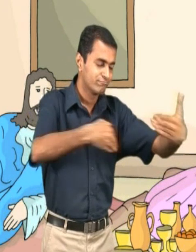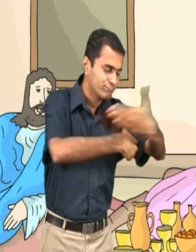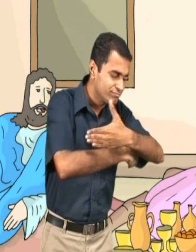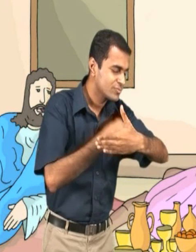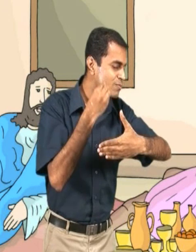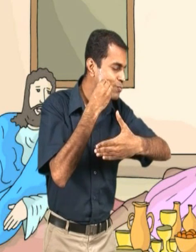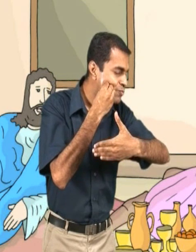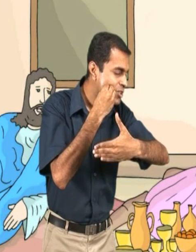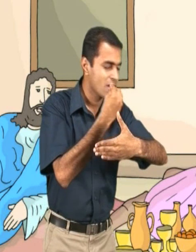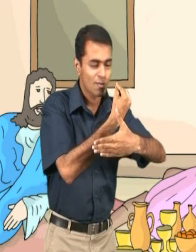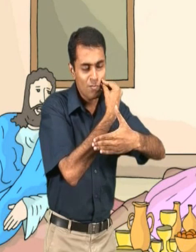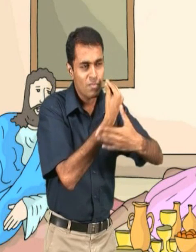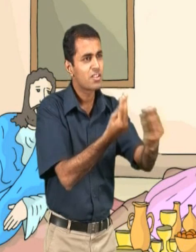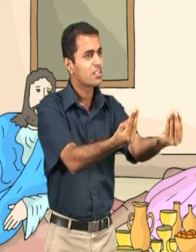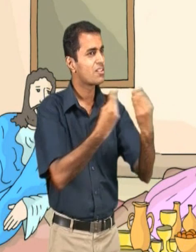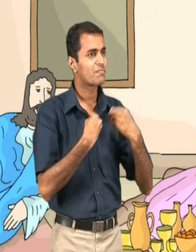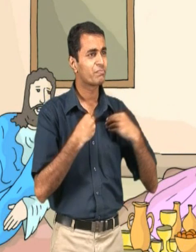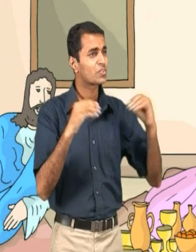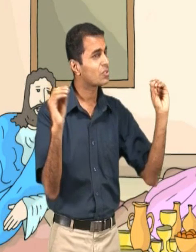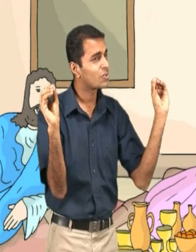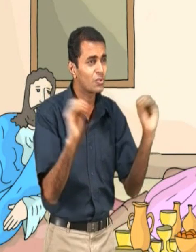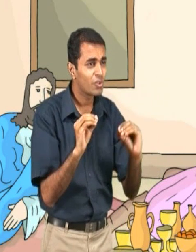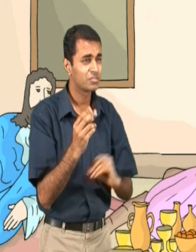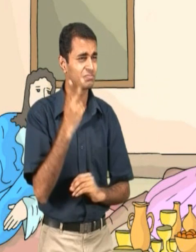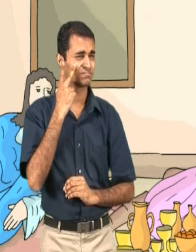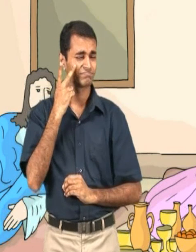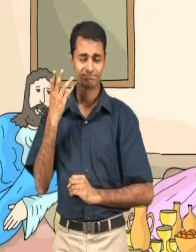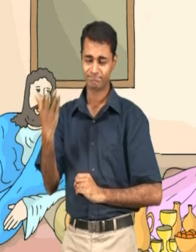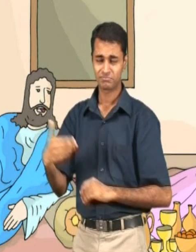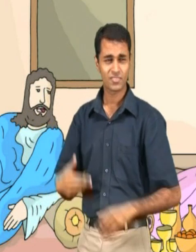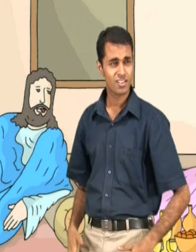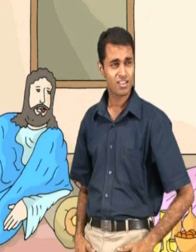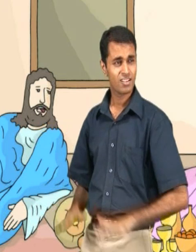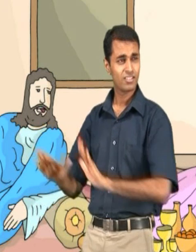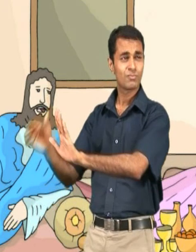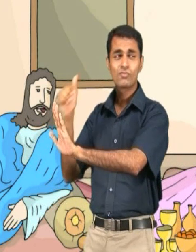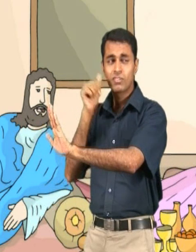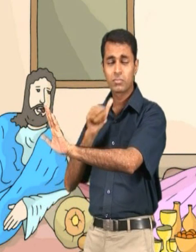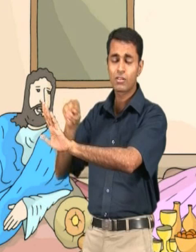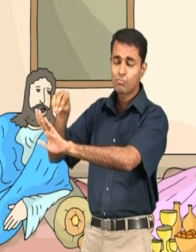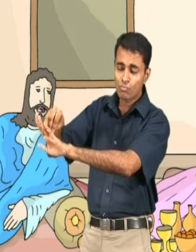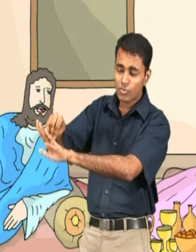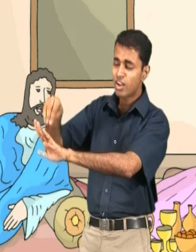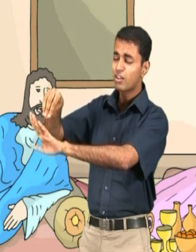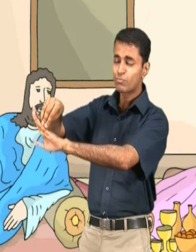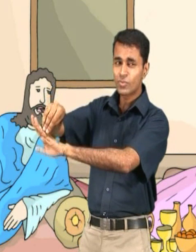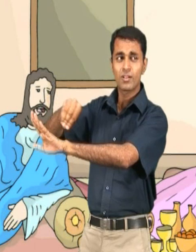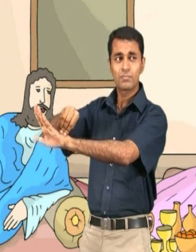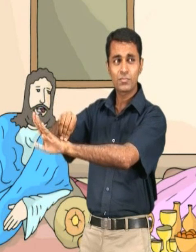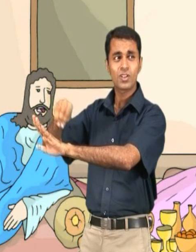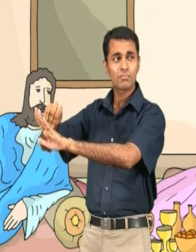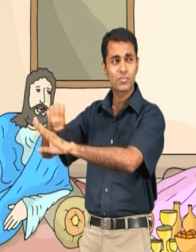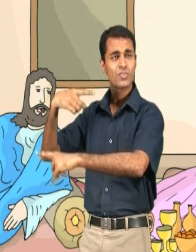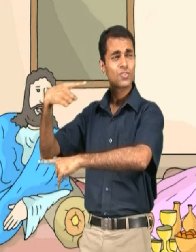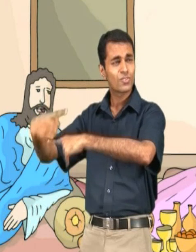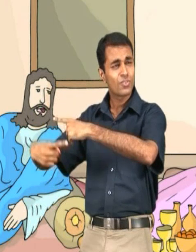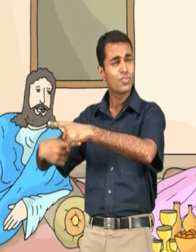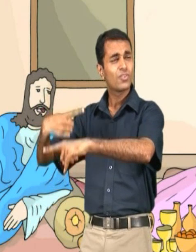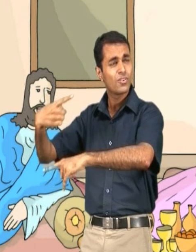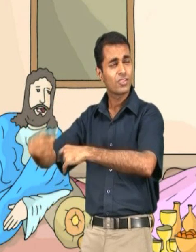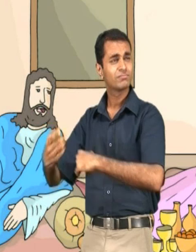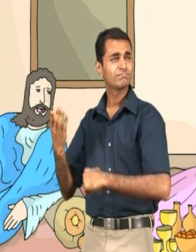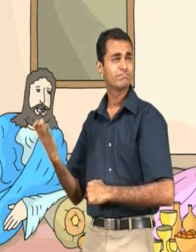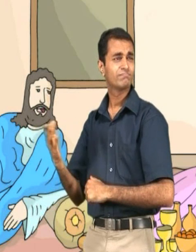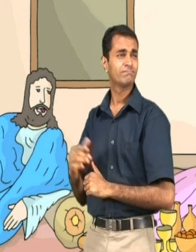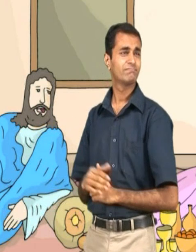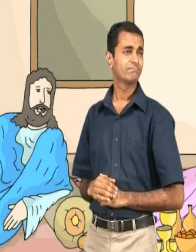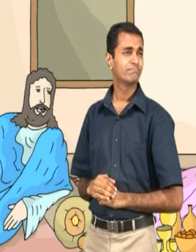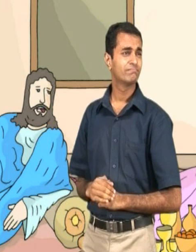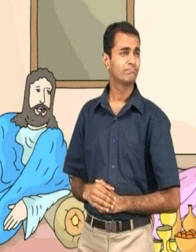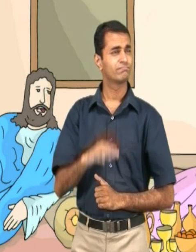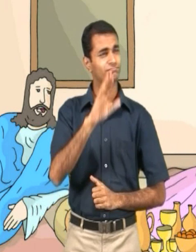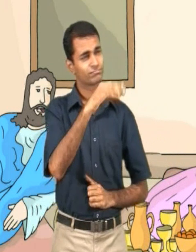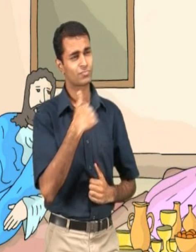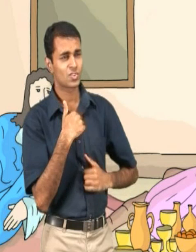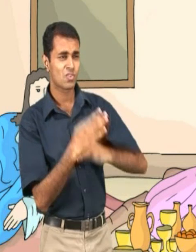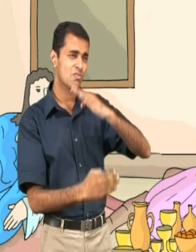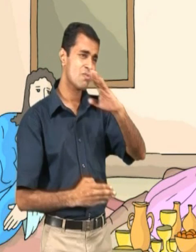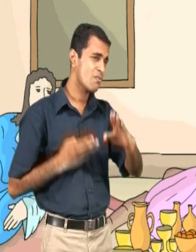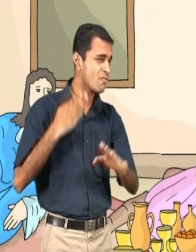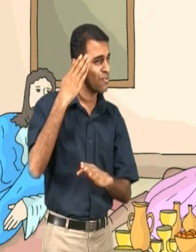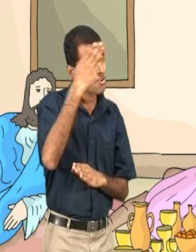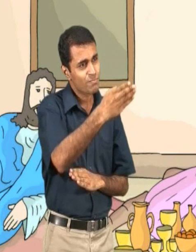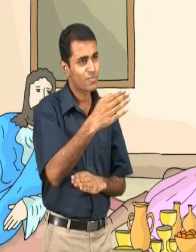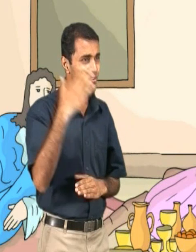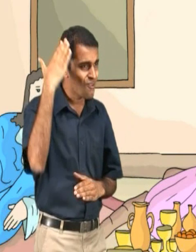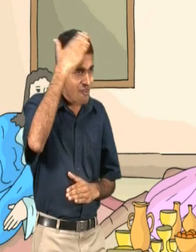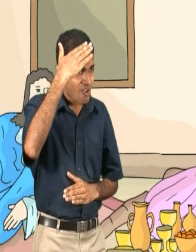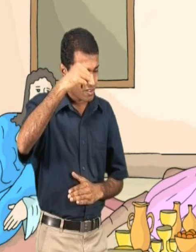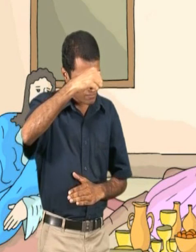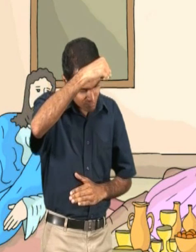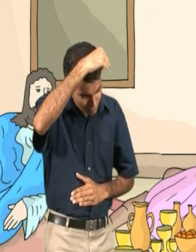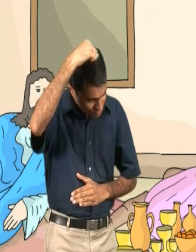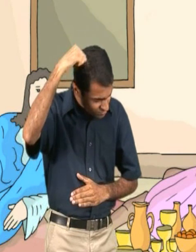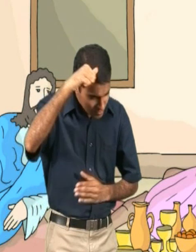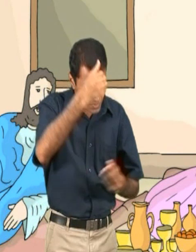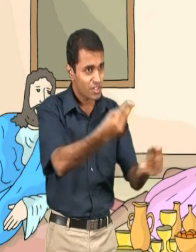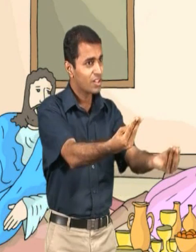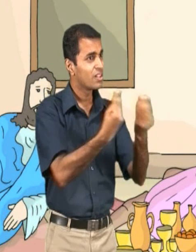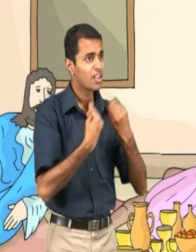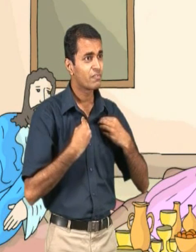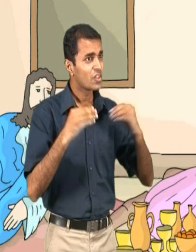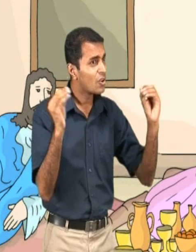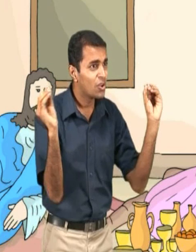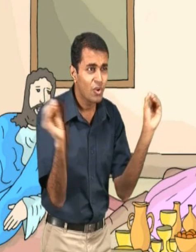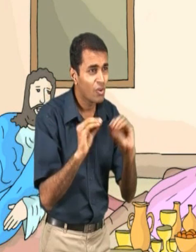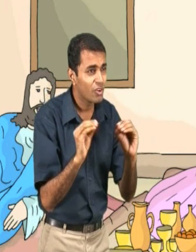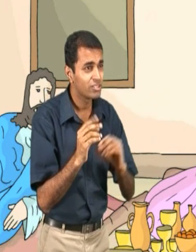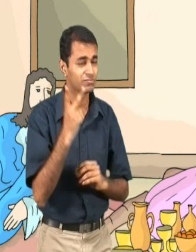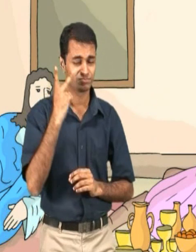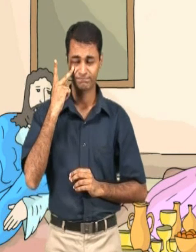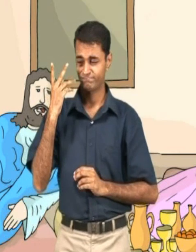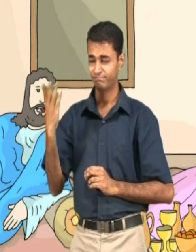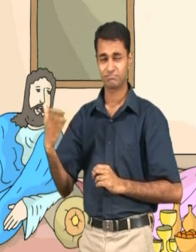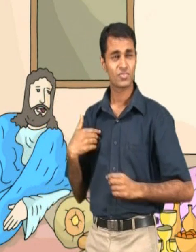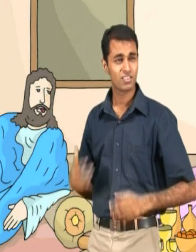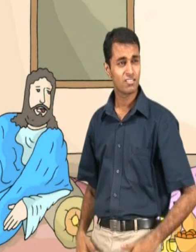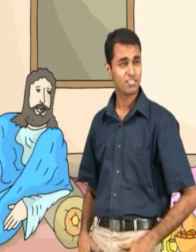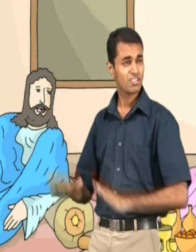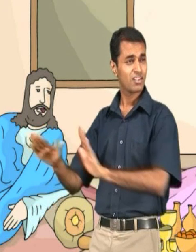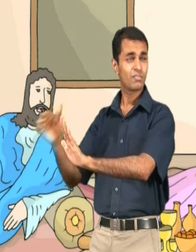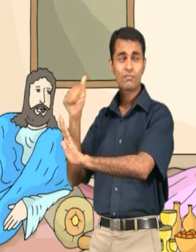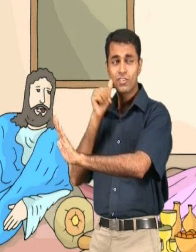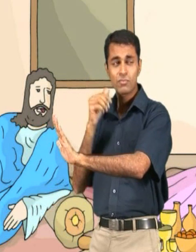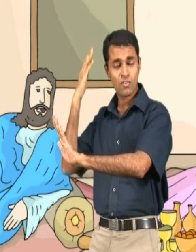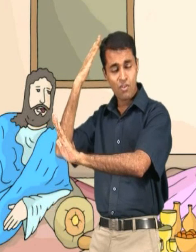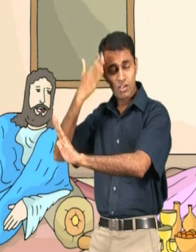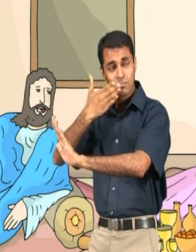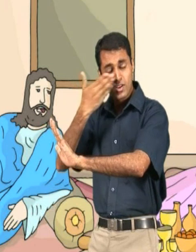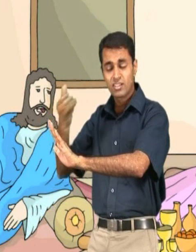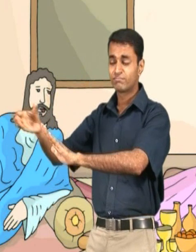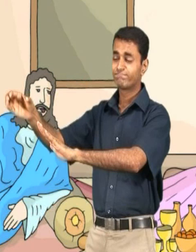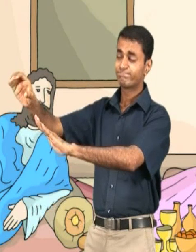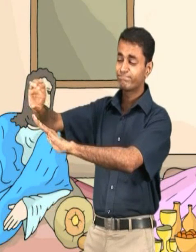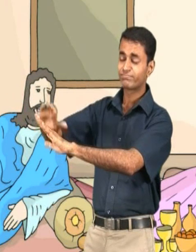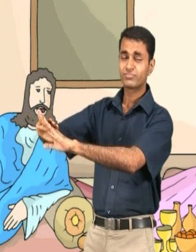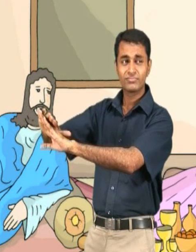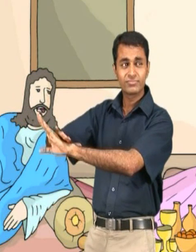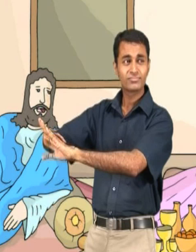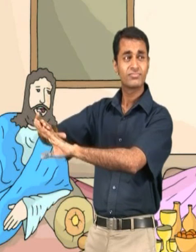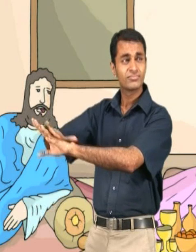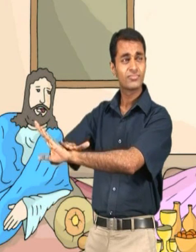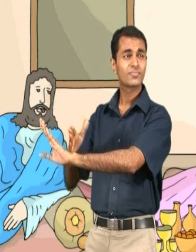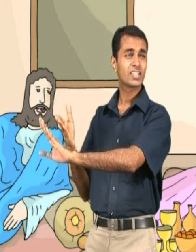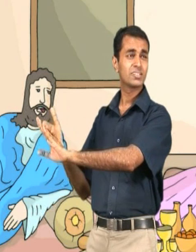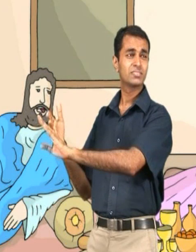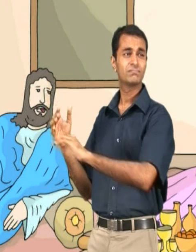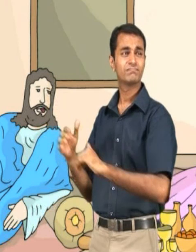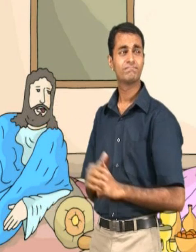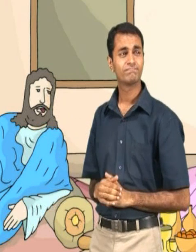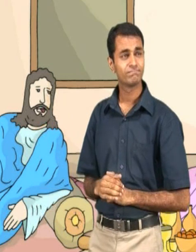You did not greet Me with a kiss, but she has not stopped kissing My feet since I arrived.